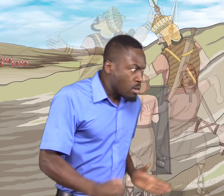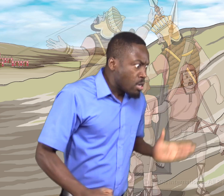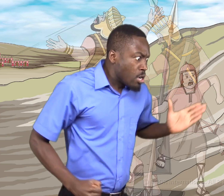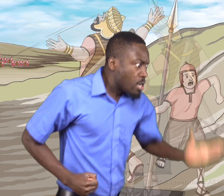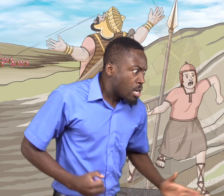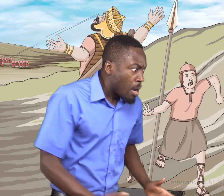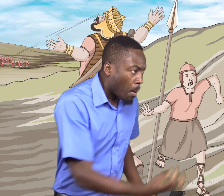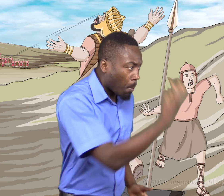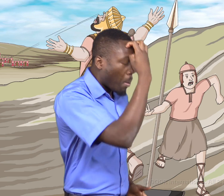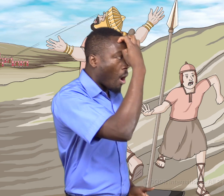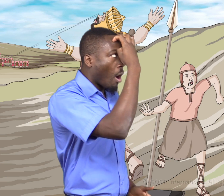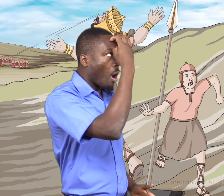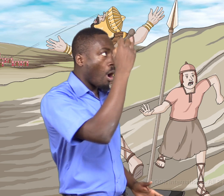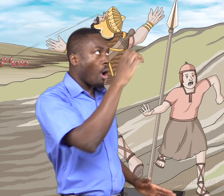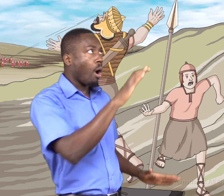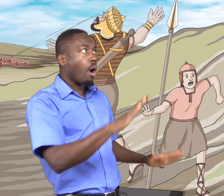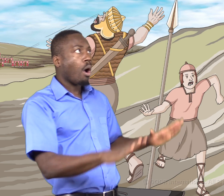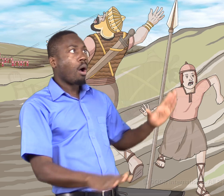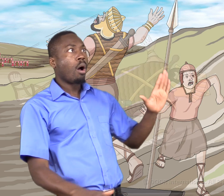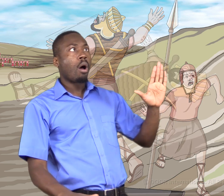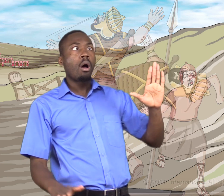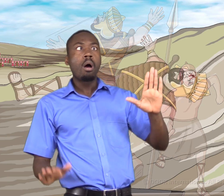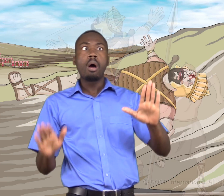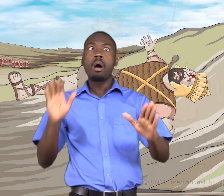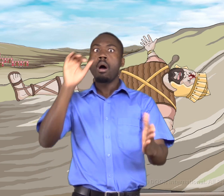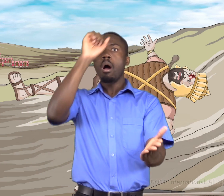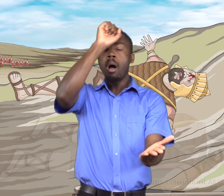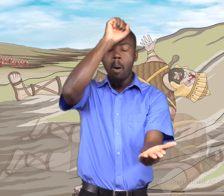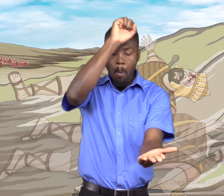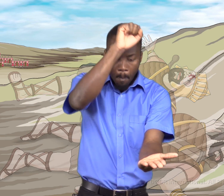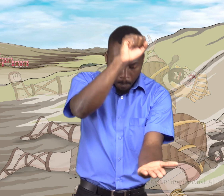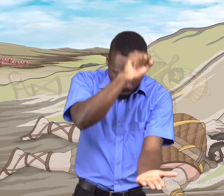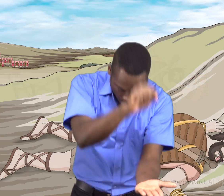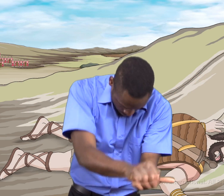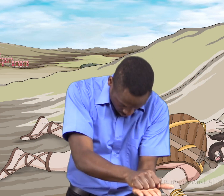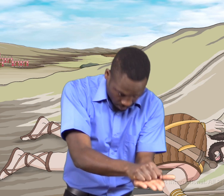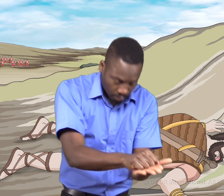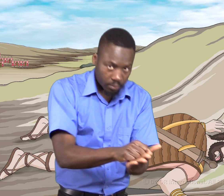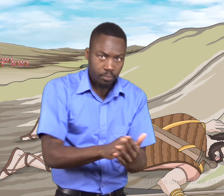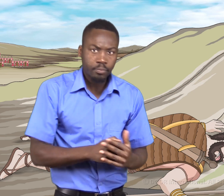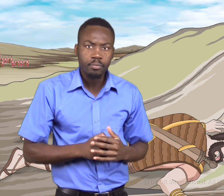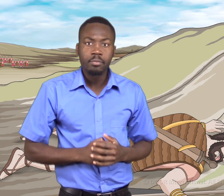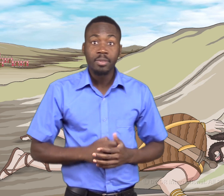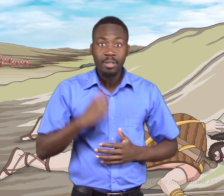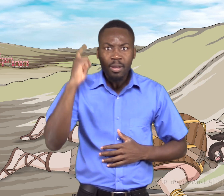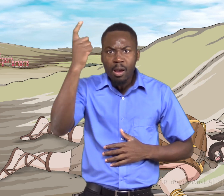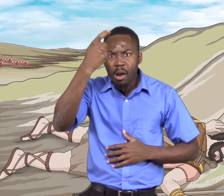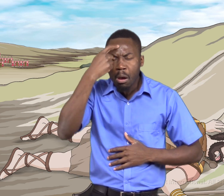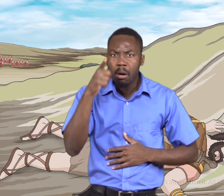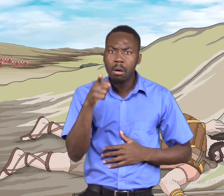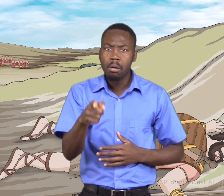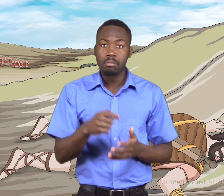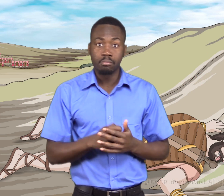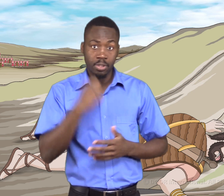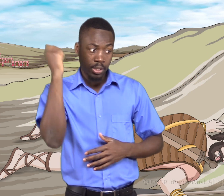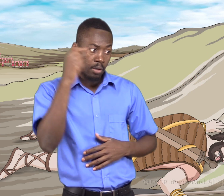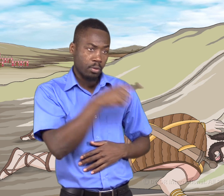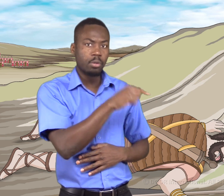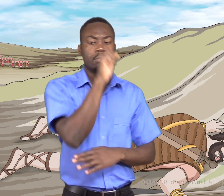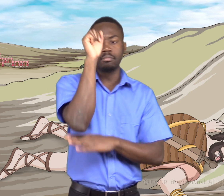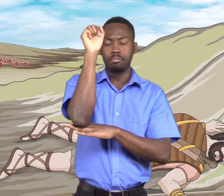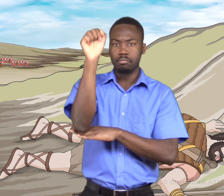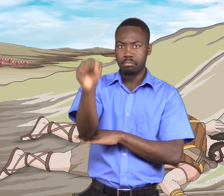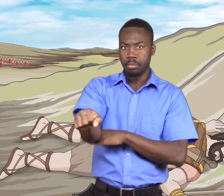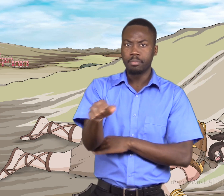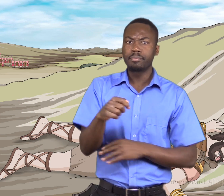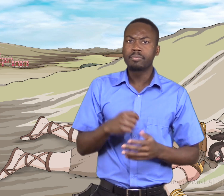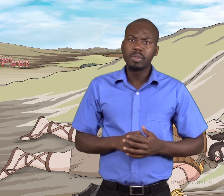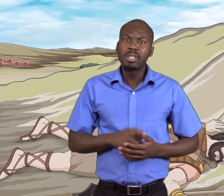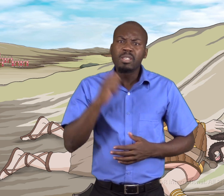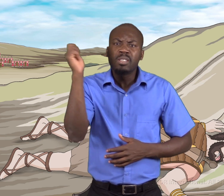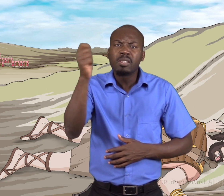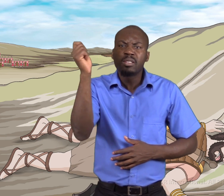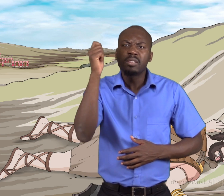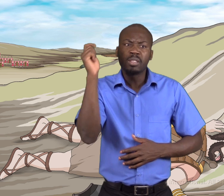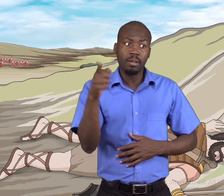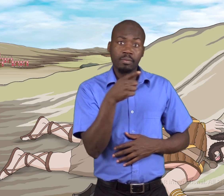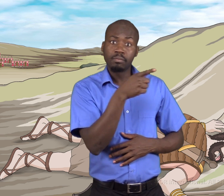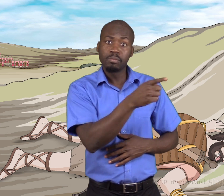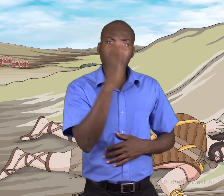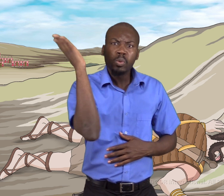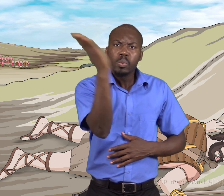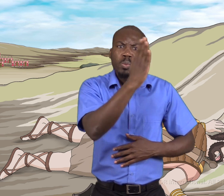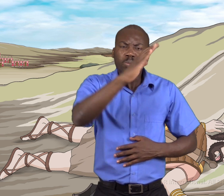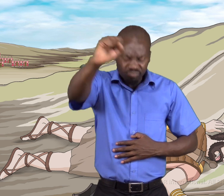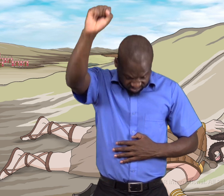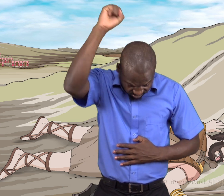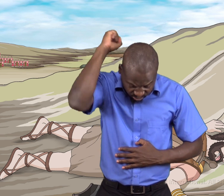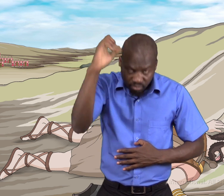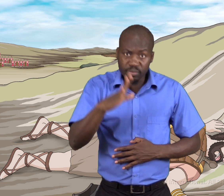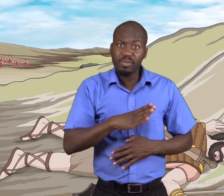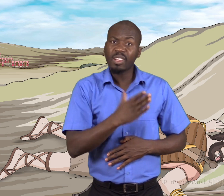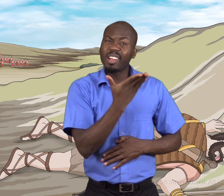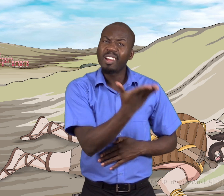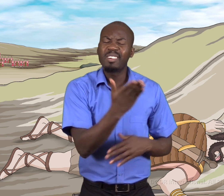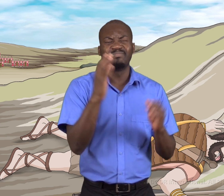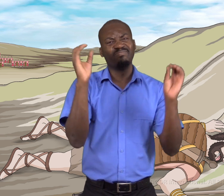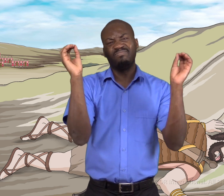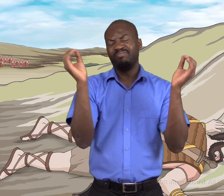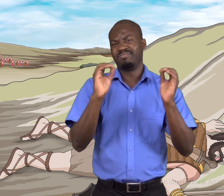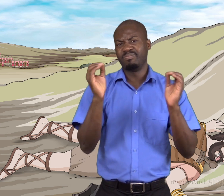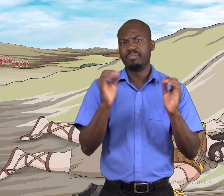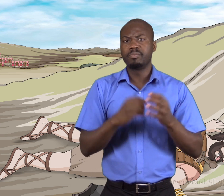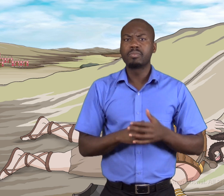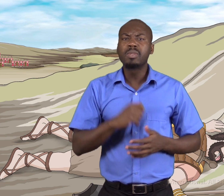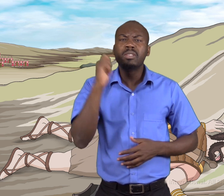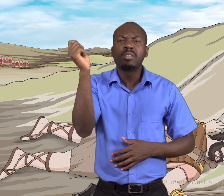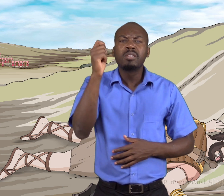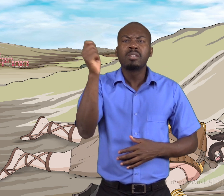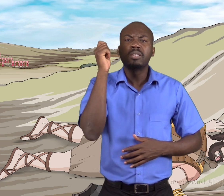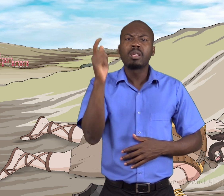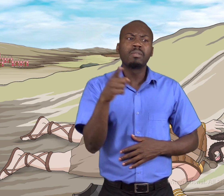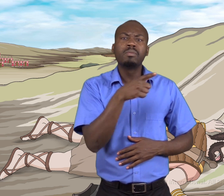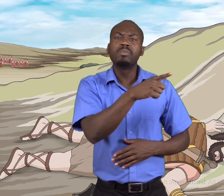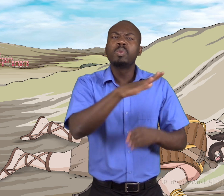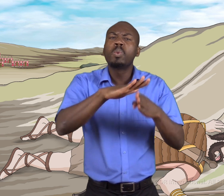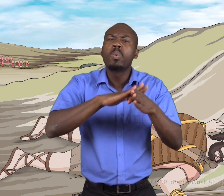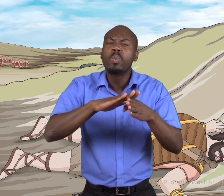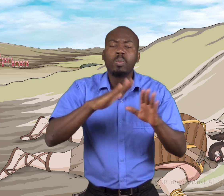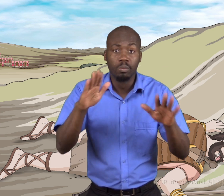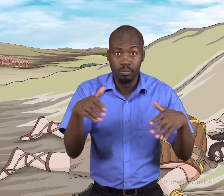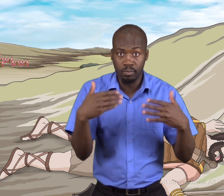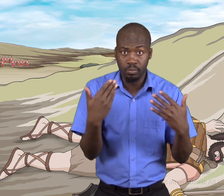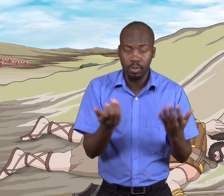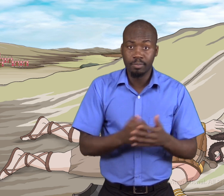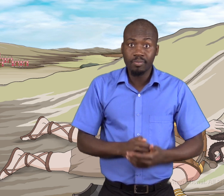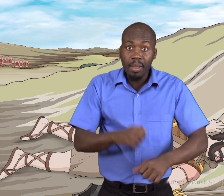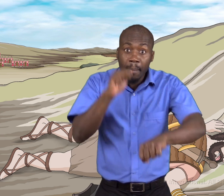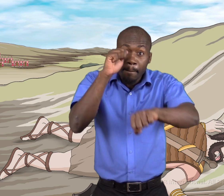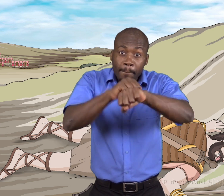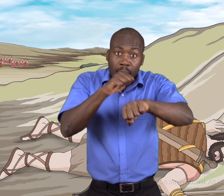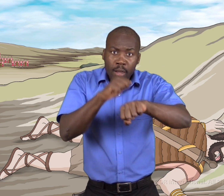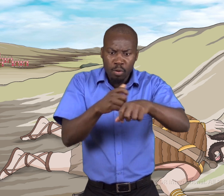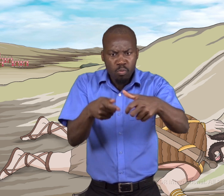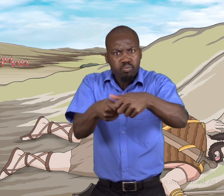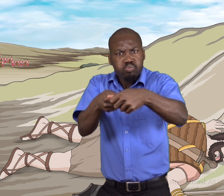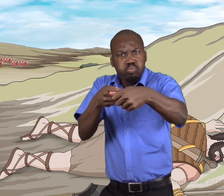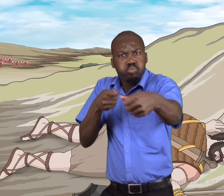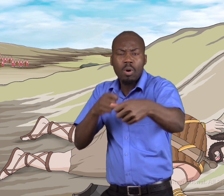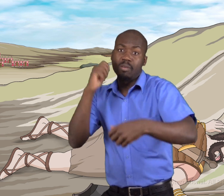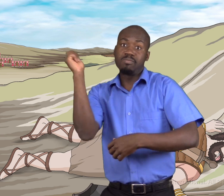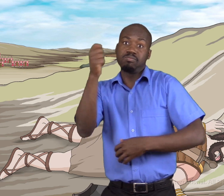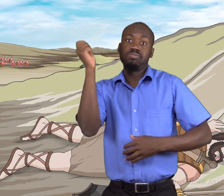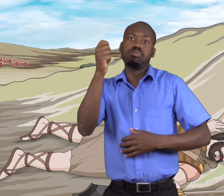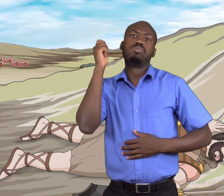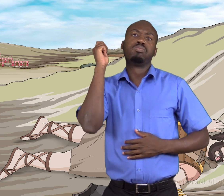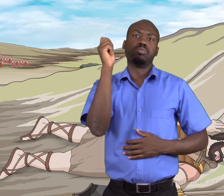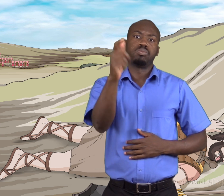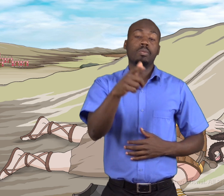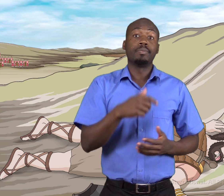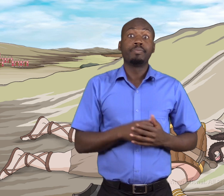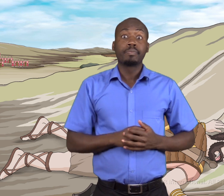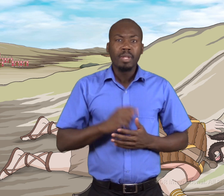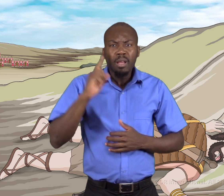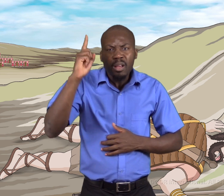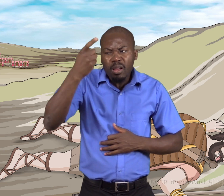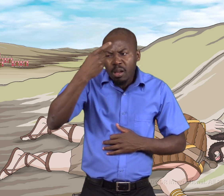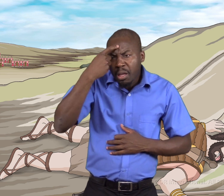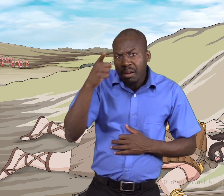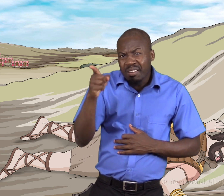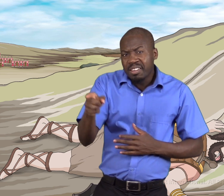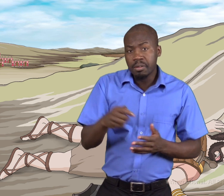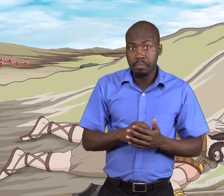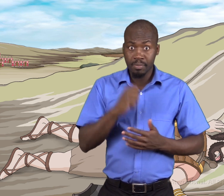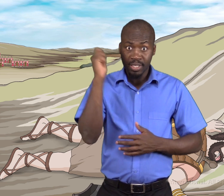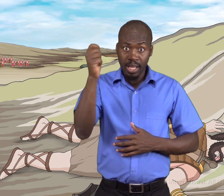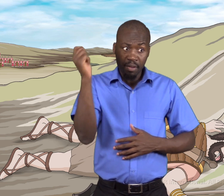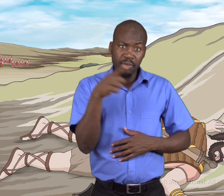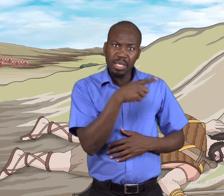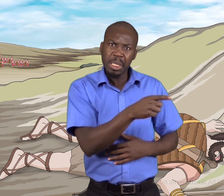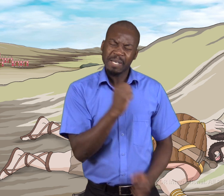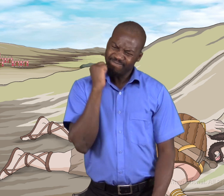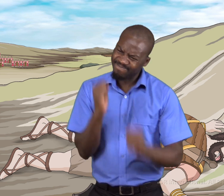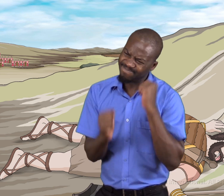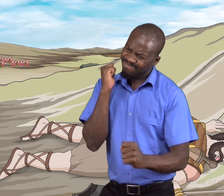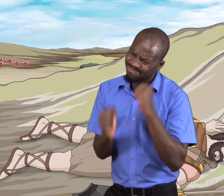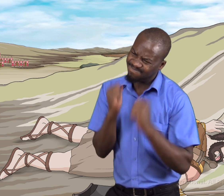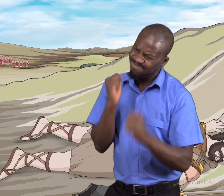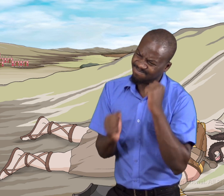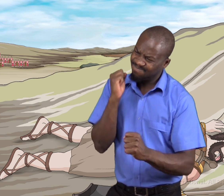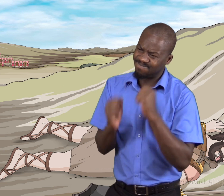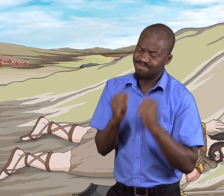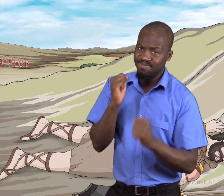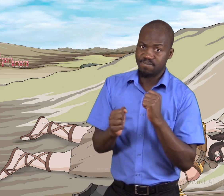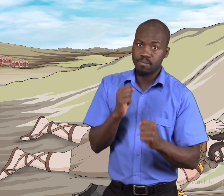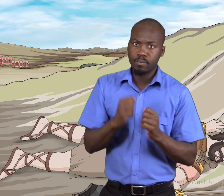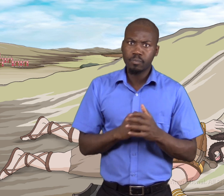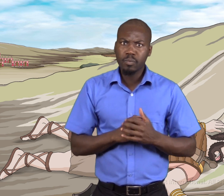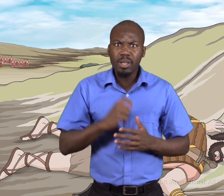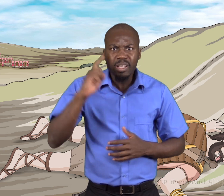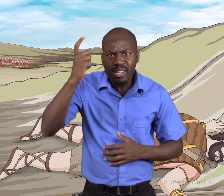The stone sank into his forehead, and he fell facedown on the ground. Thus David prevailed over the Philistine with a sling and a stone;